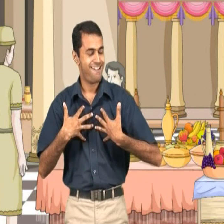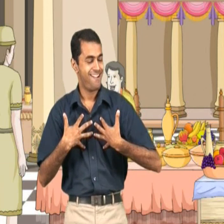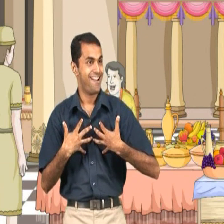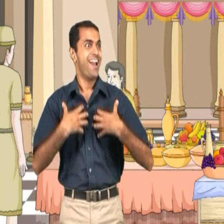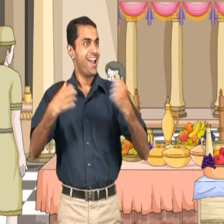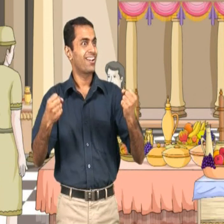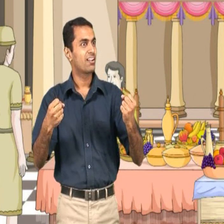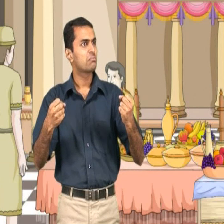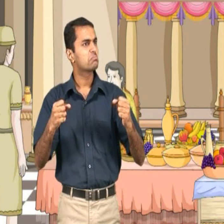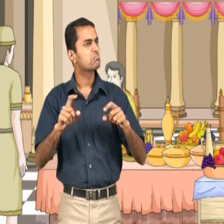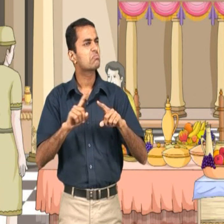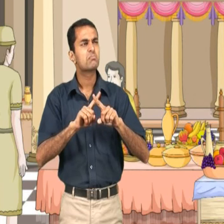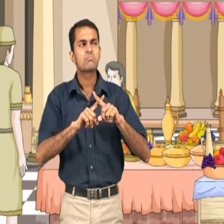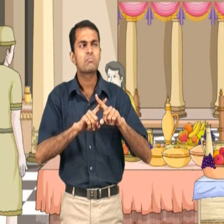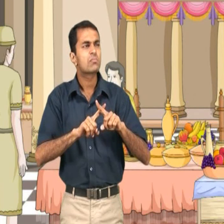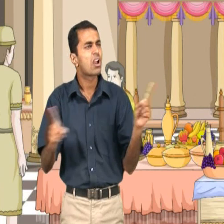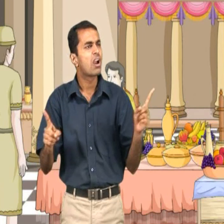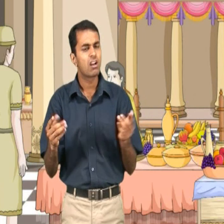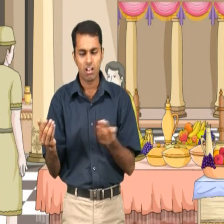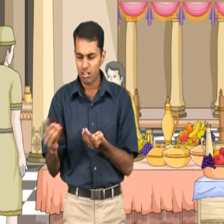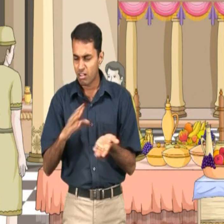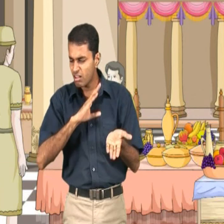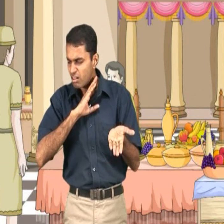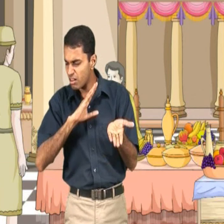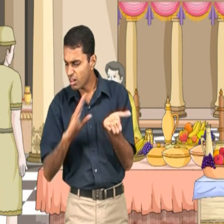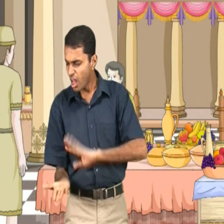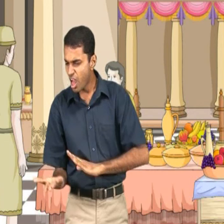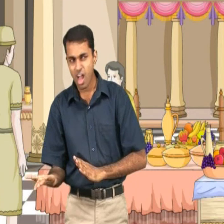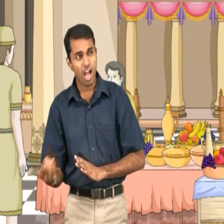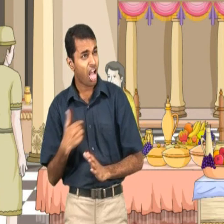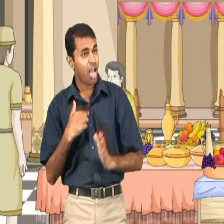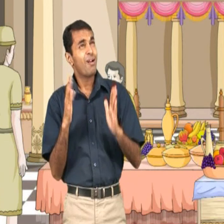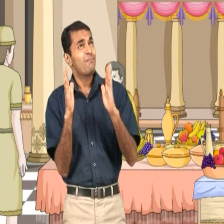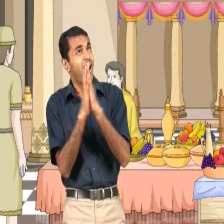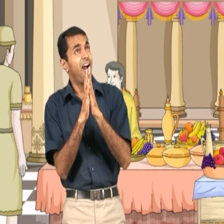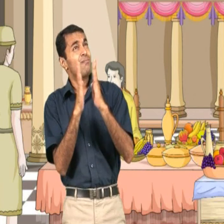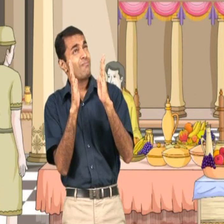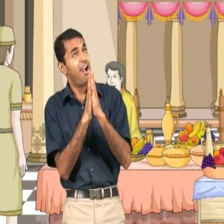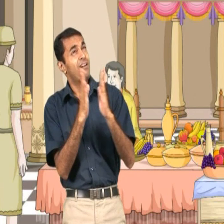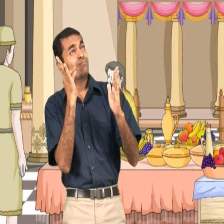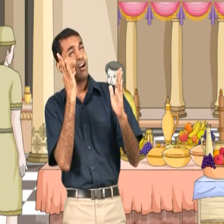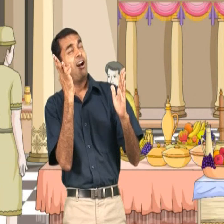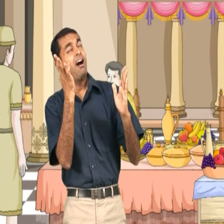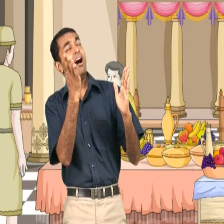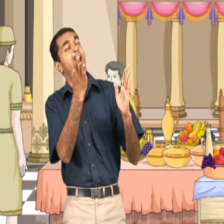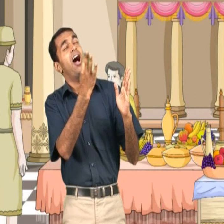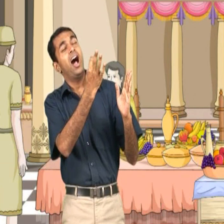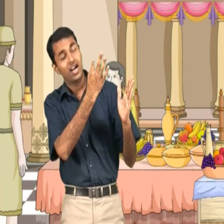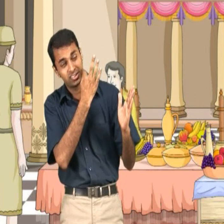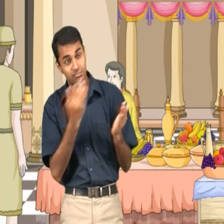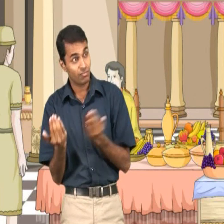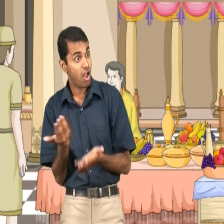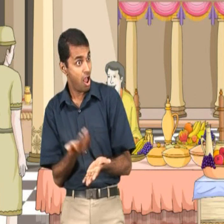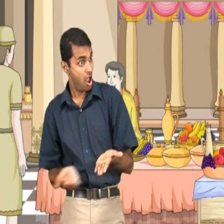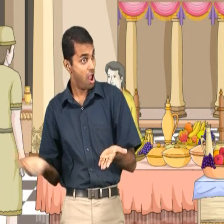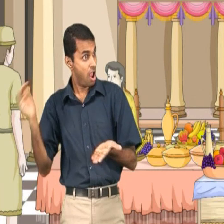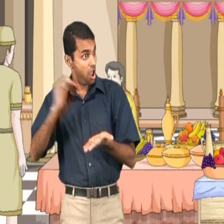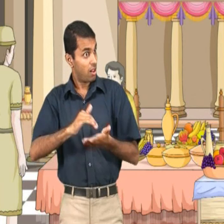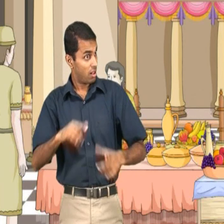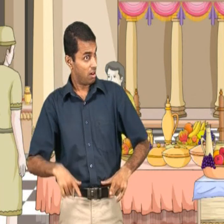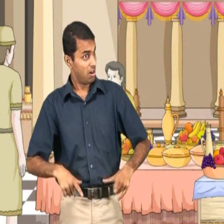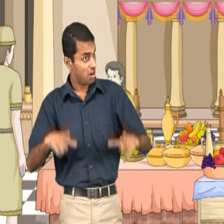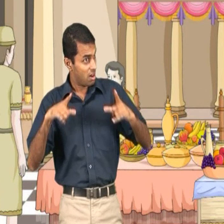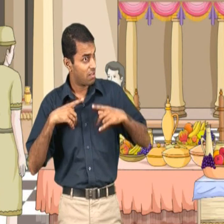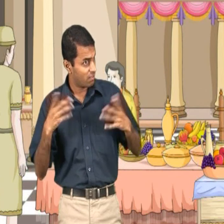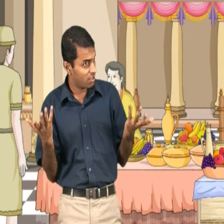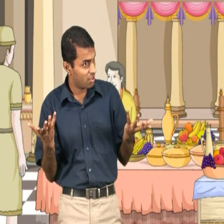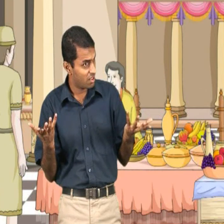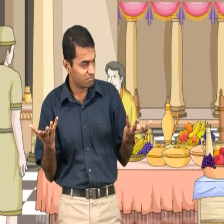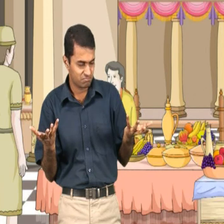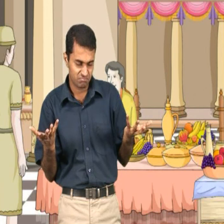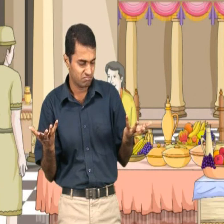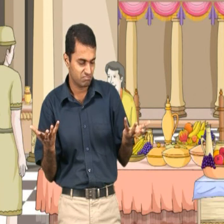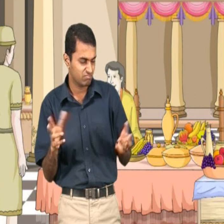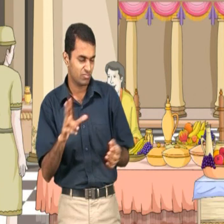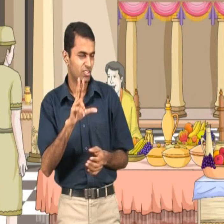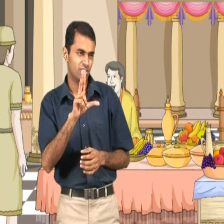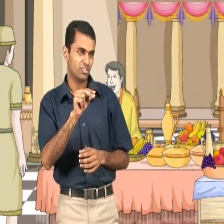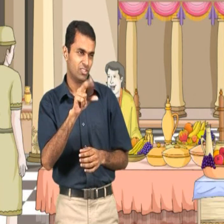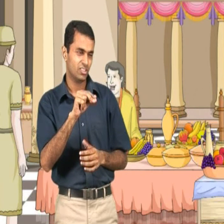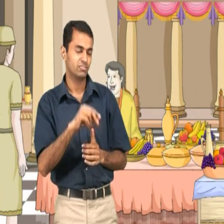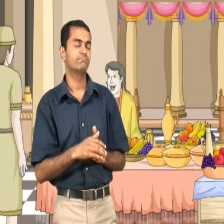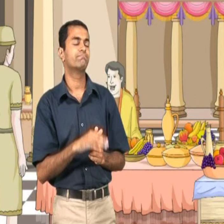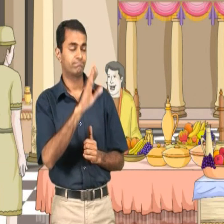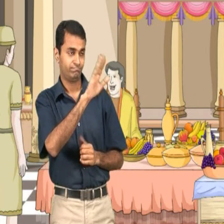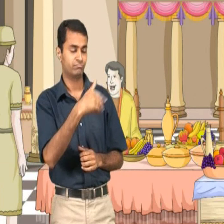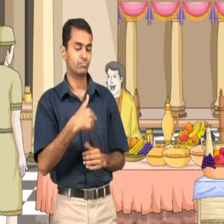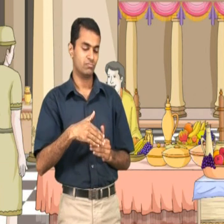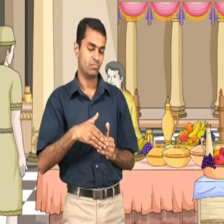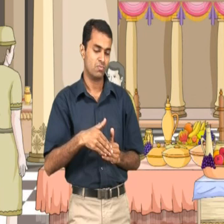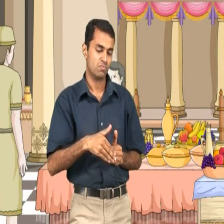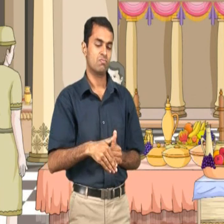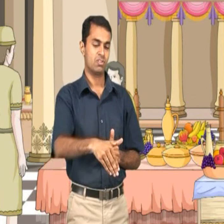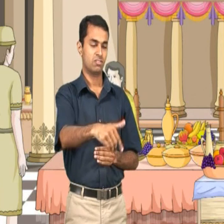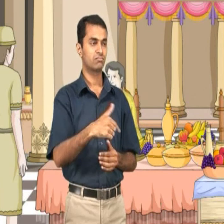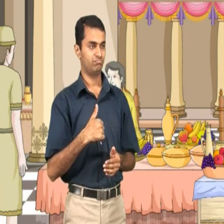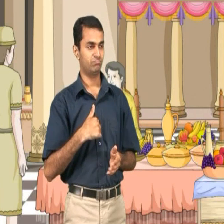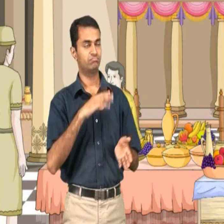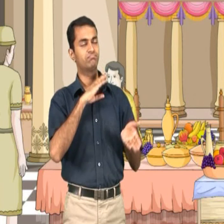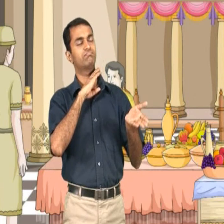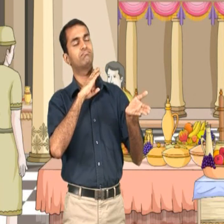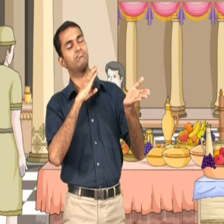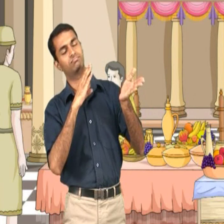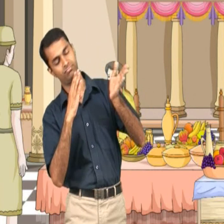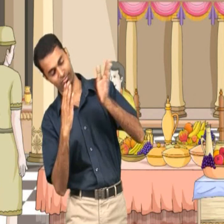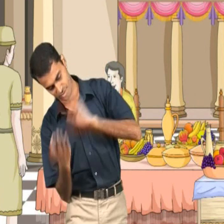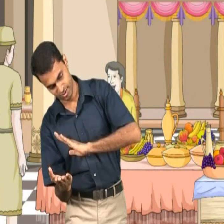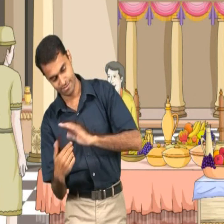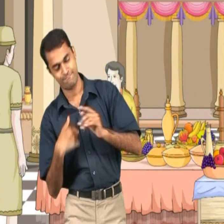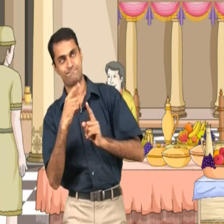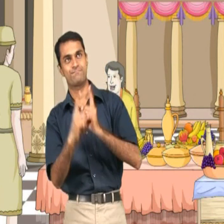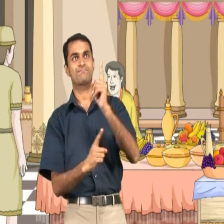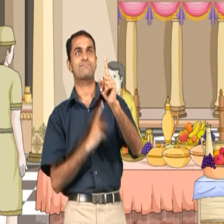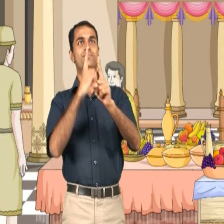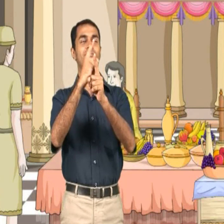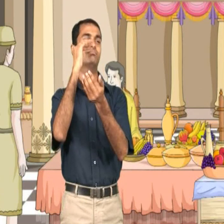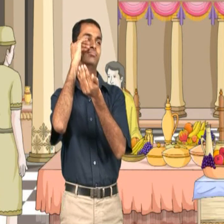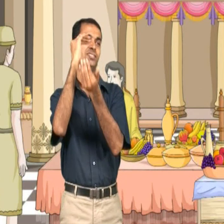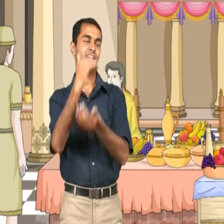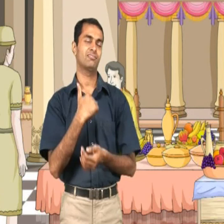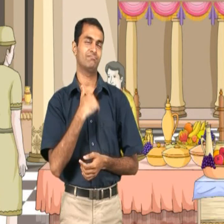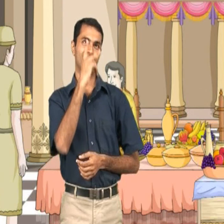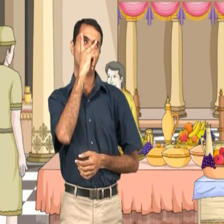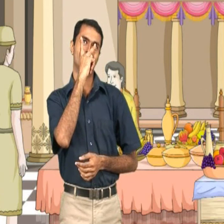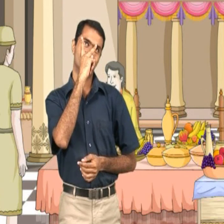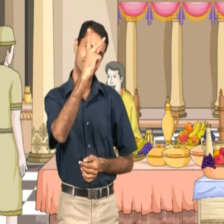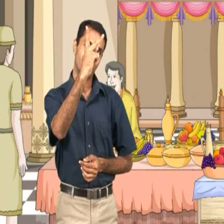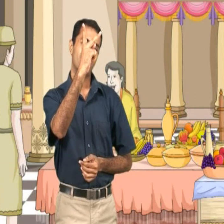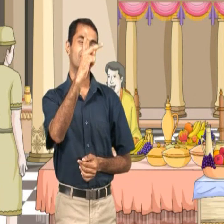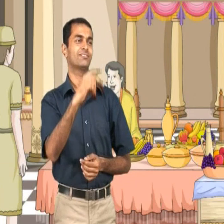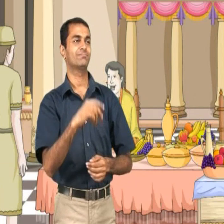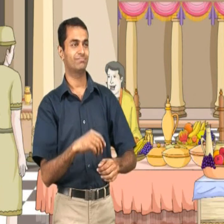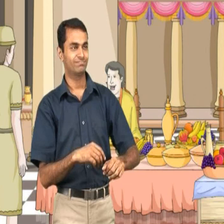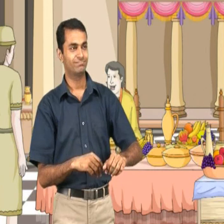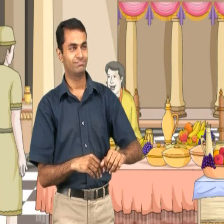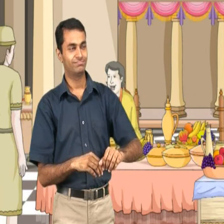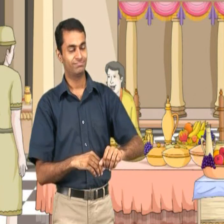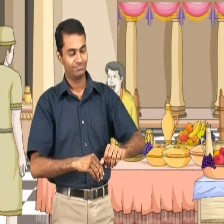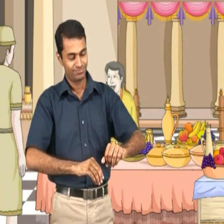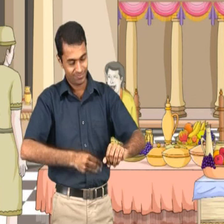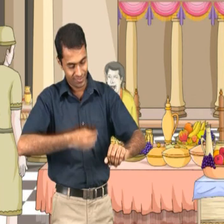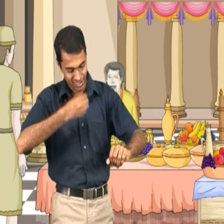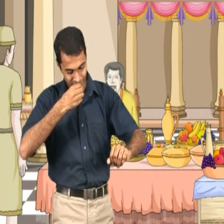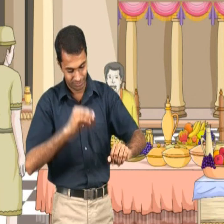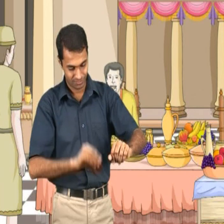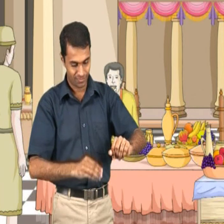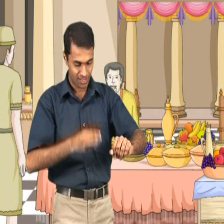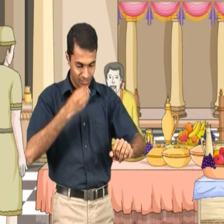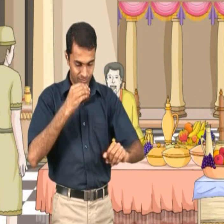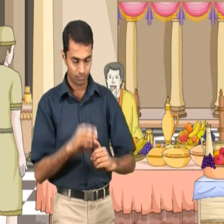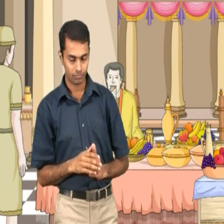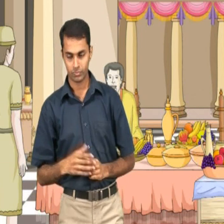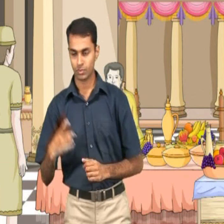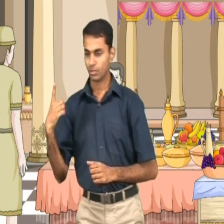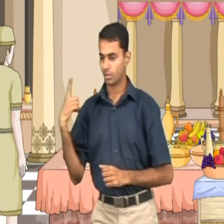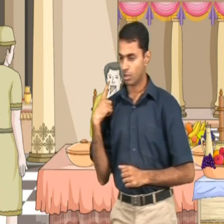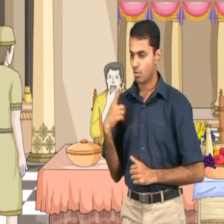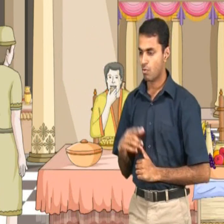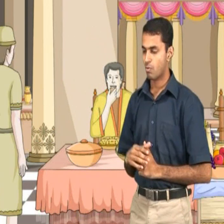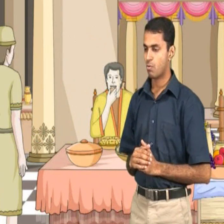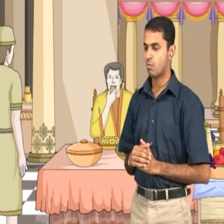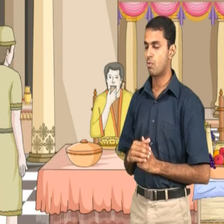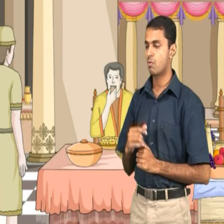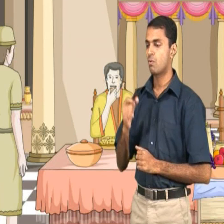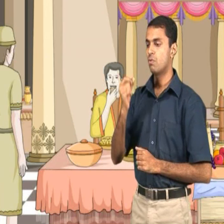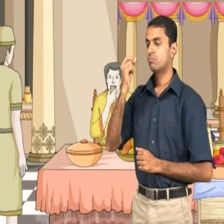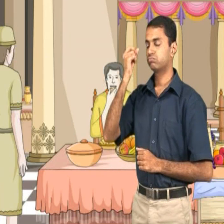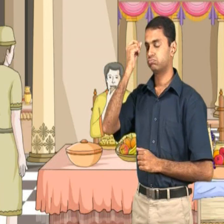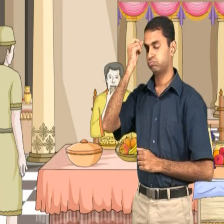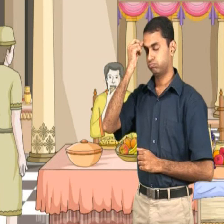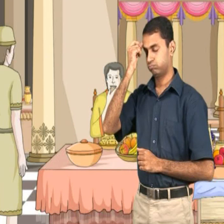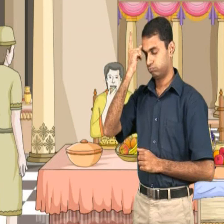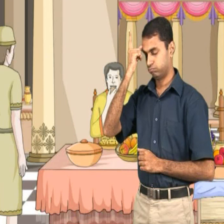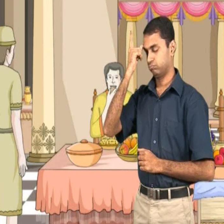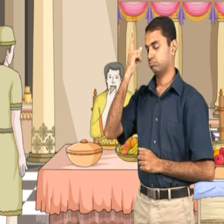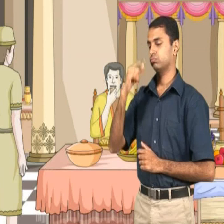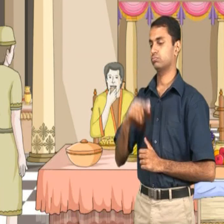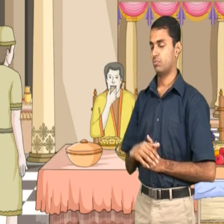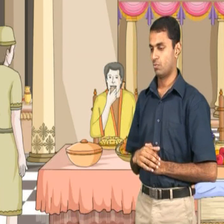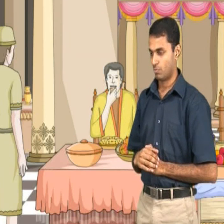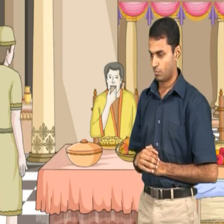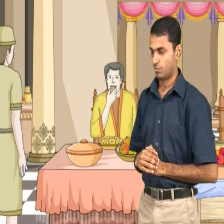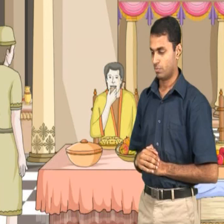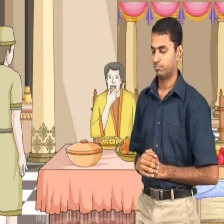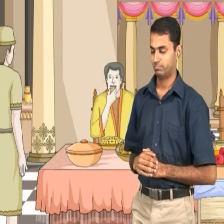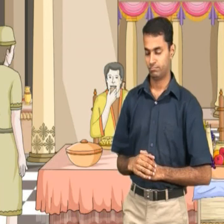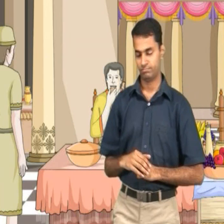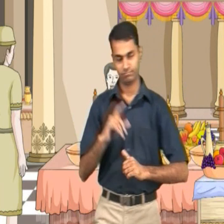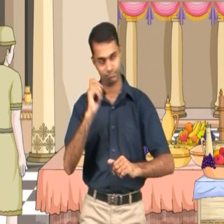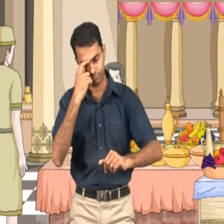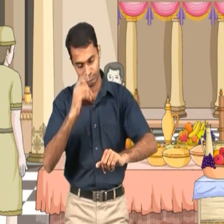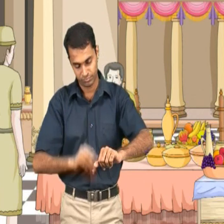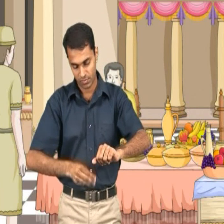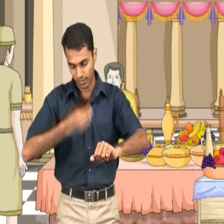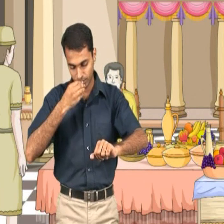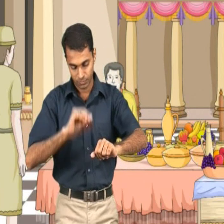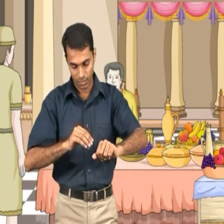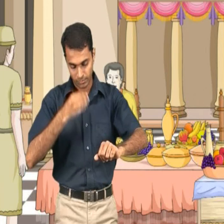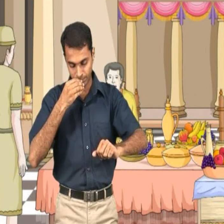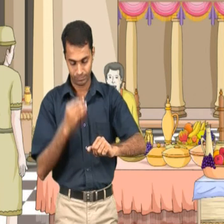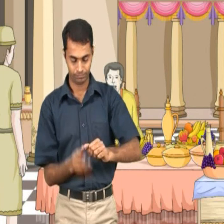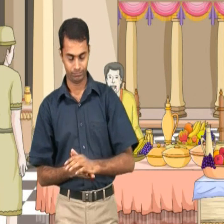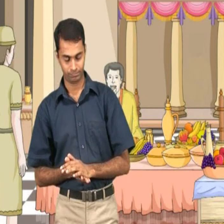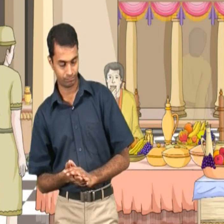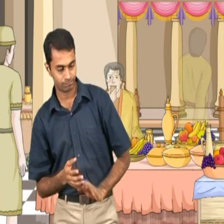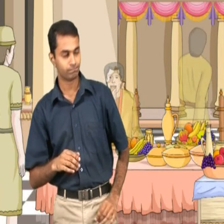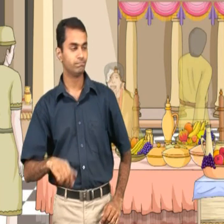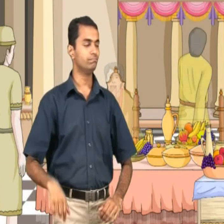The LORD may be gracious to me and let him live.’ But now that he is dead, why should I fast? Can I bring him back again?